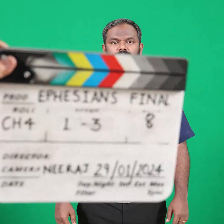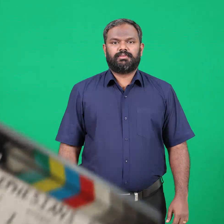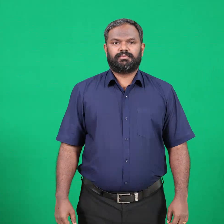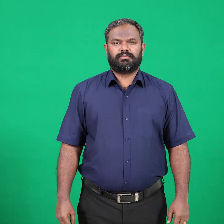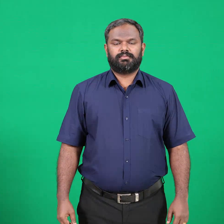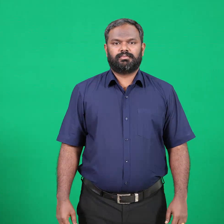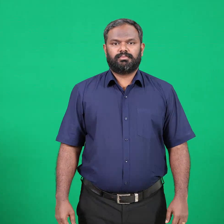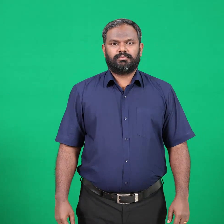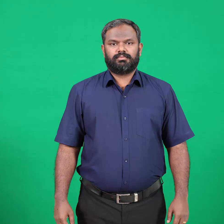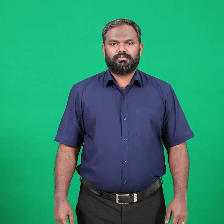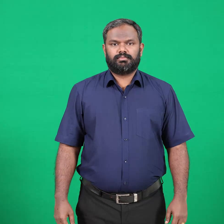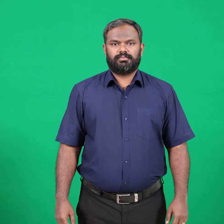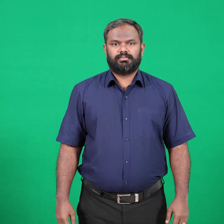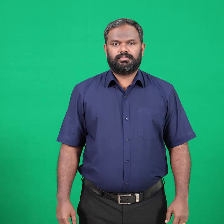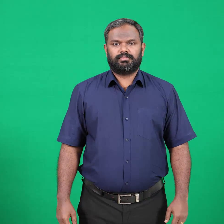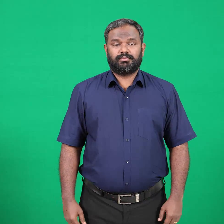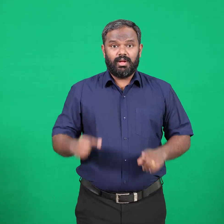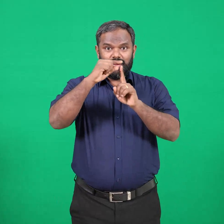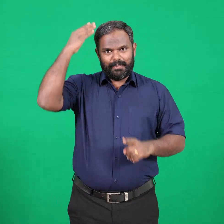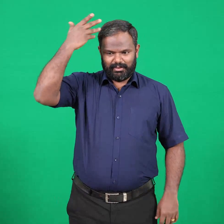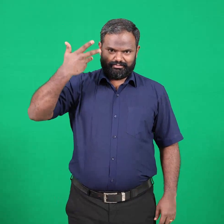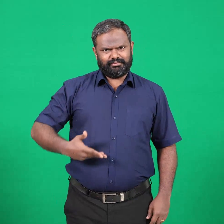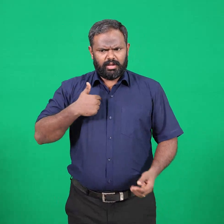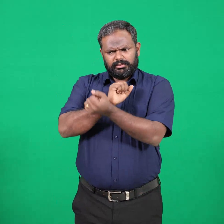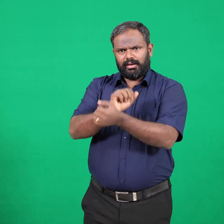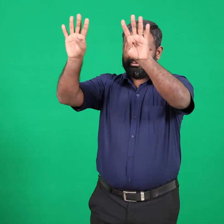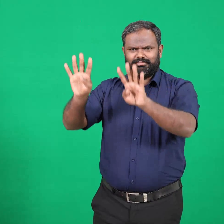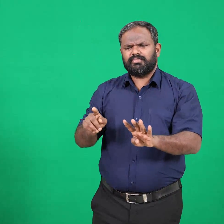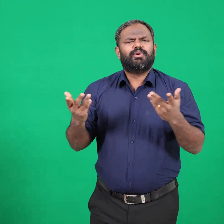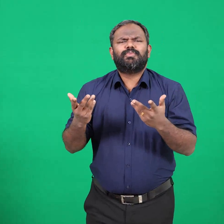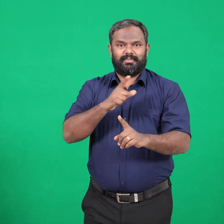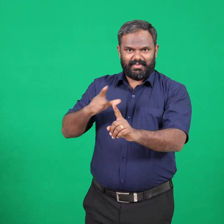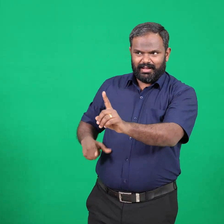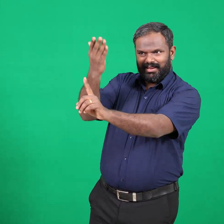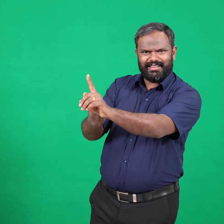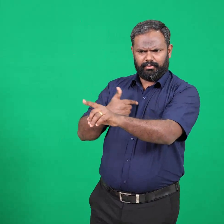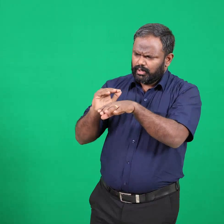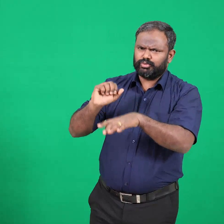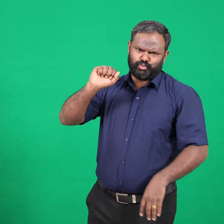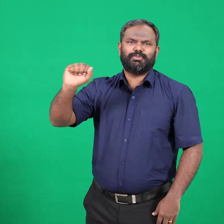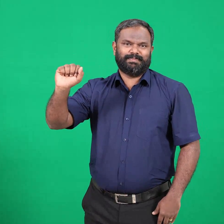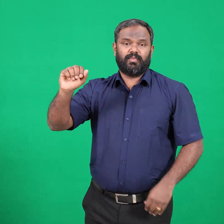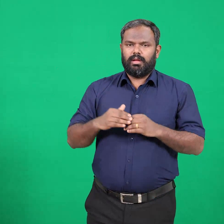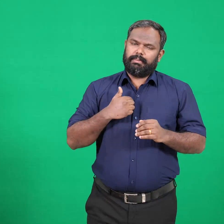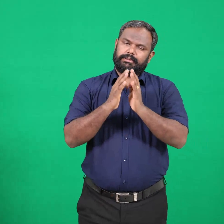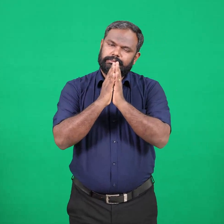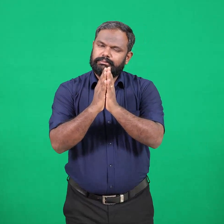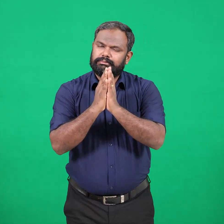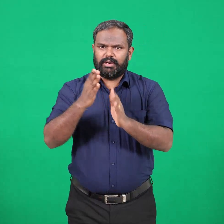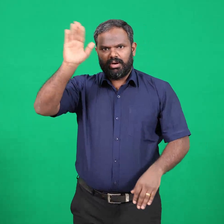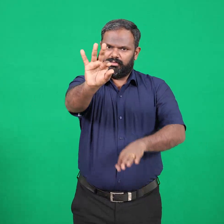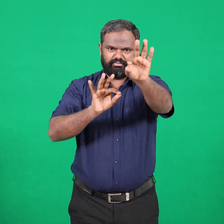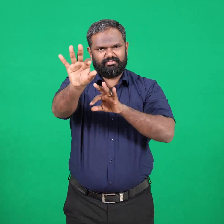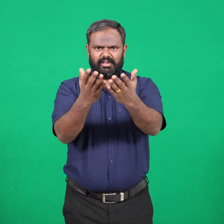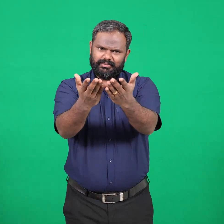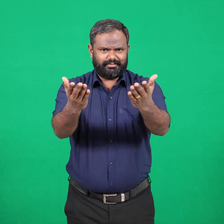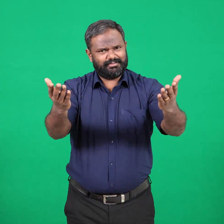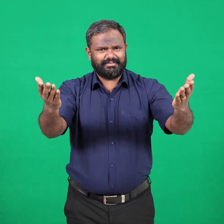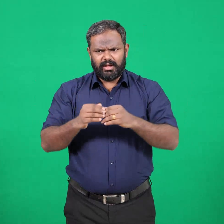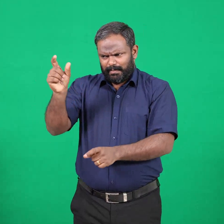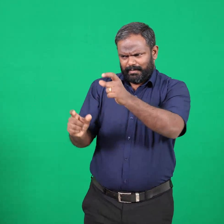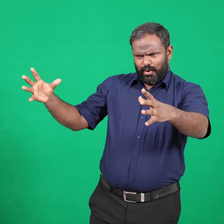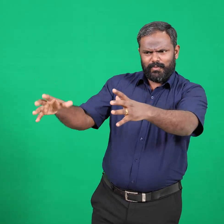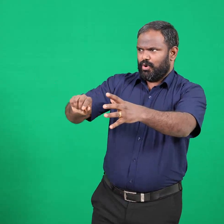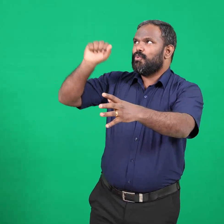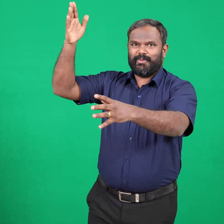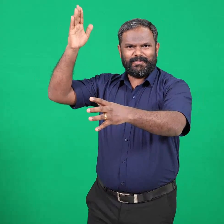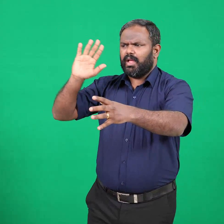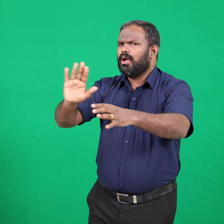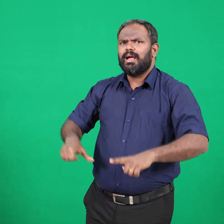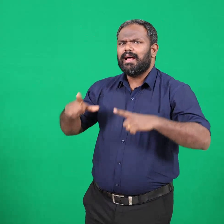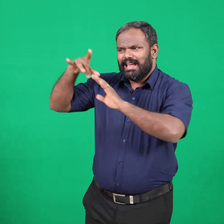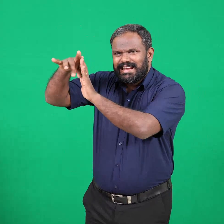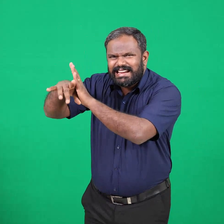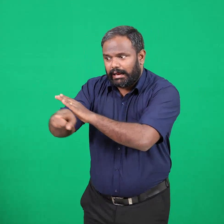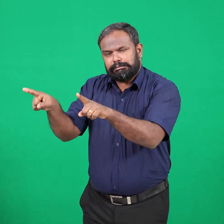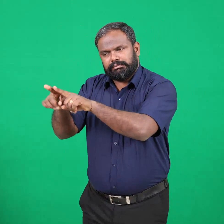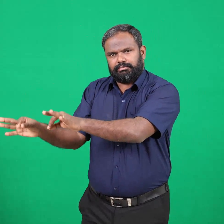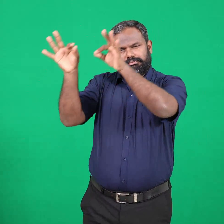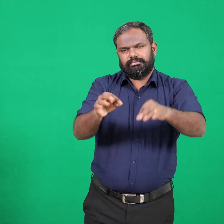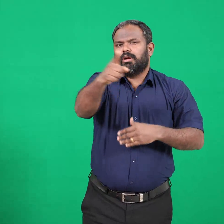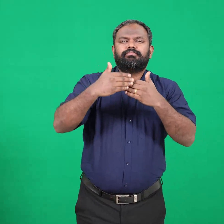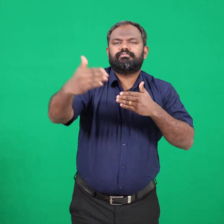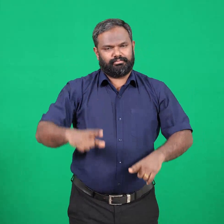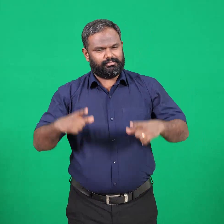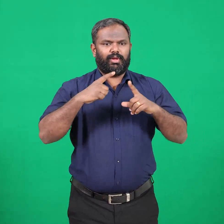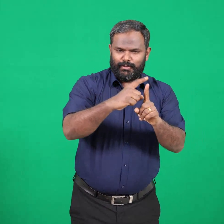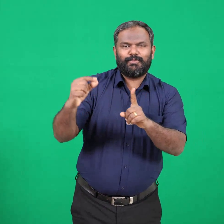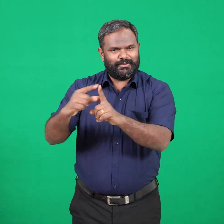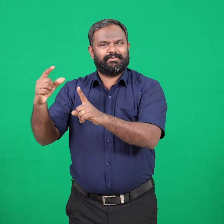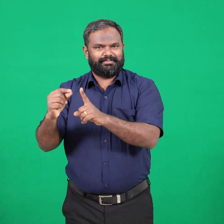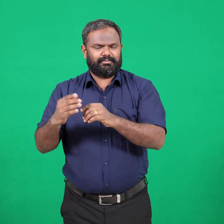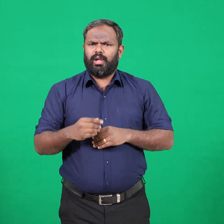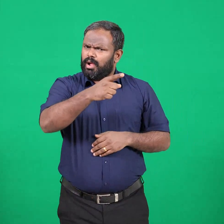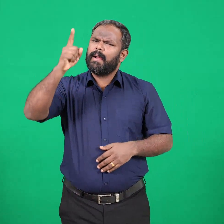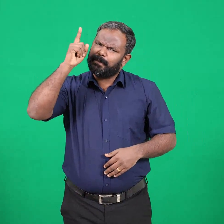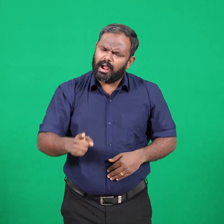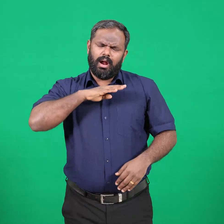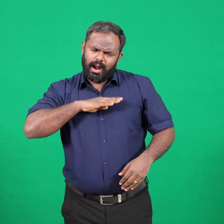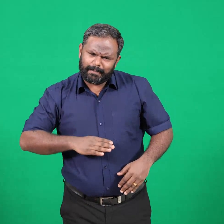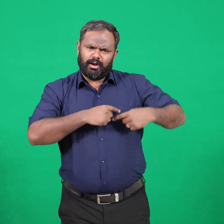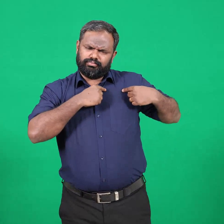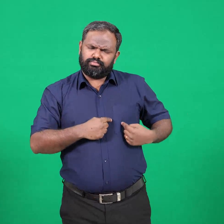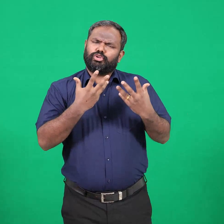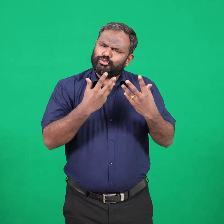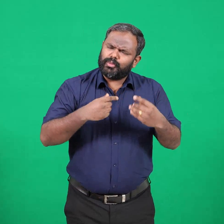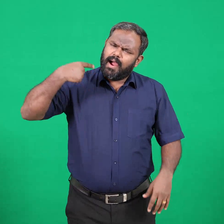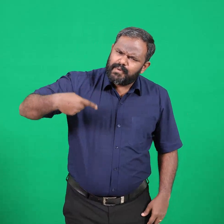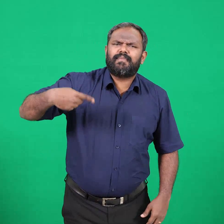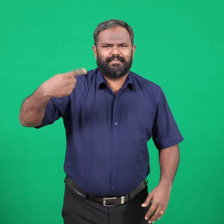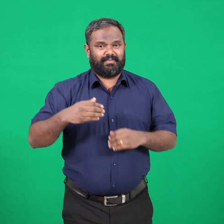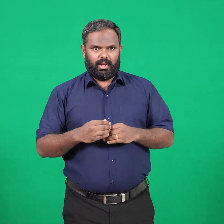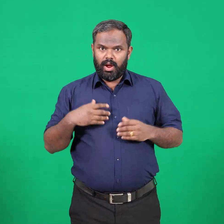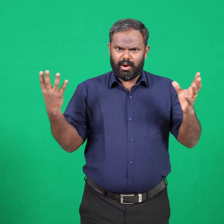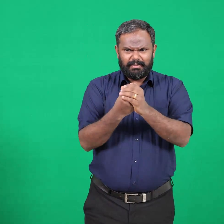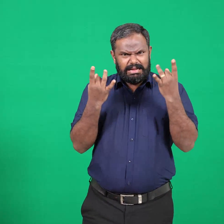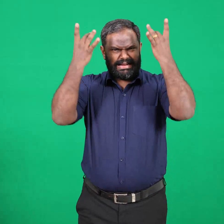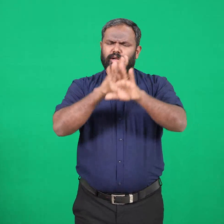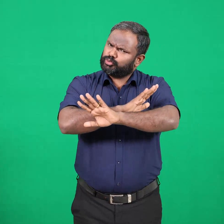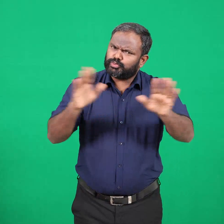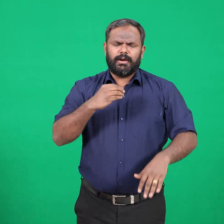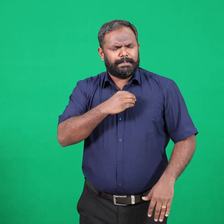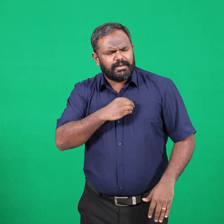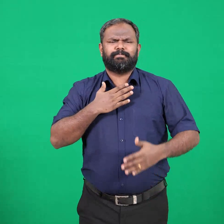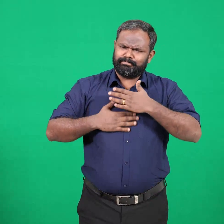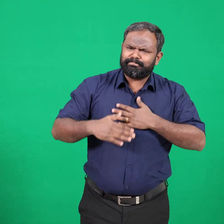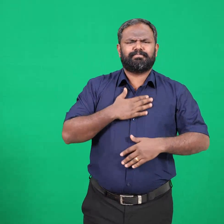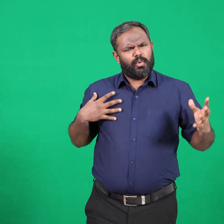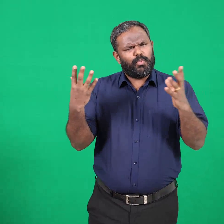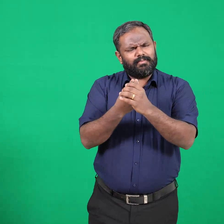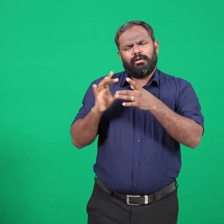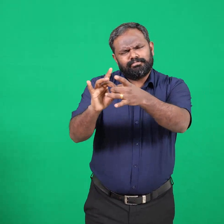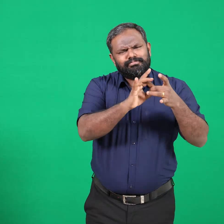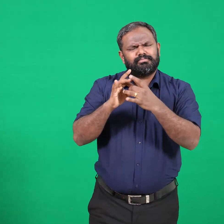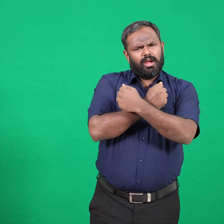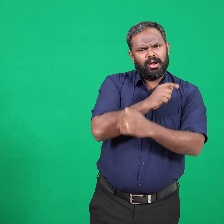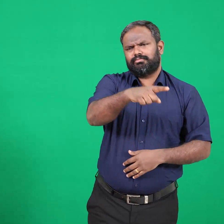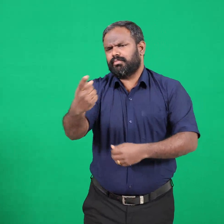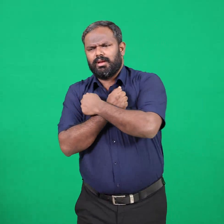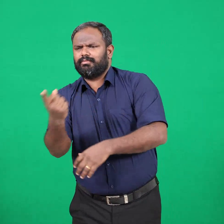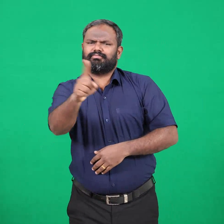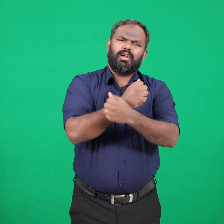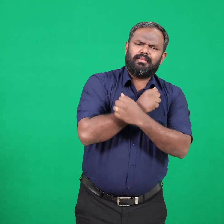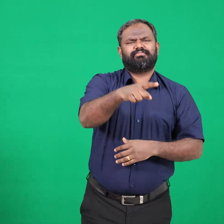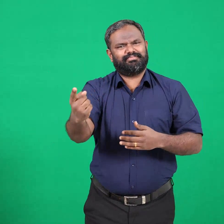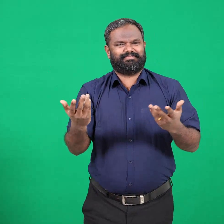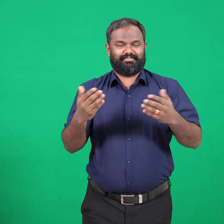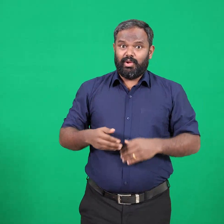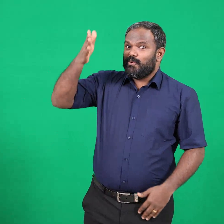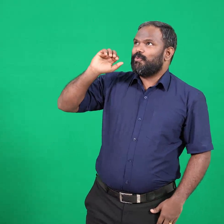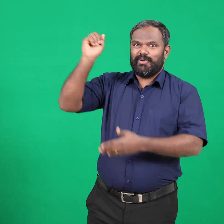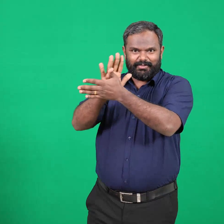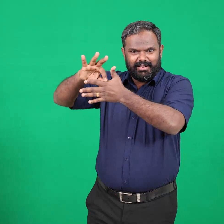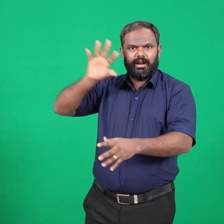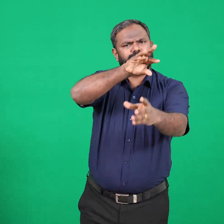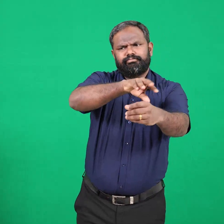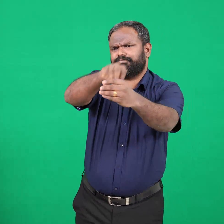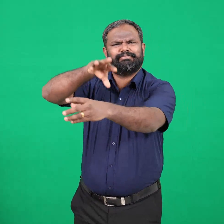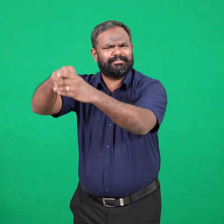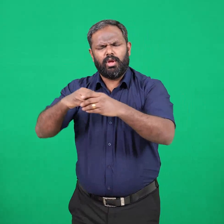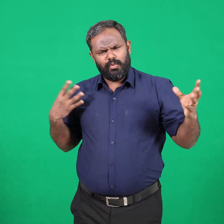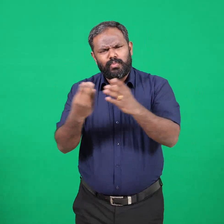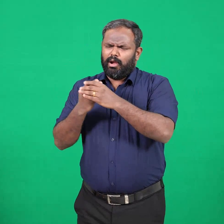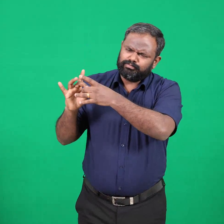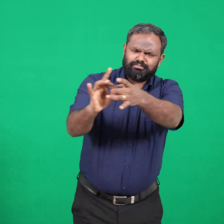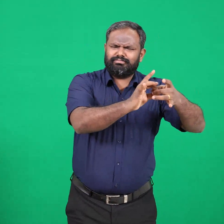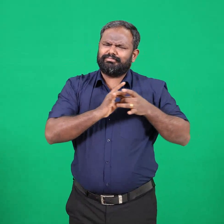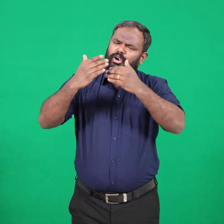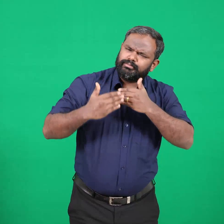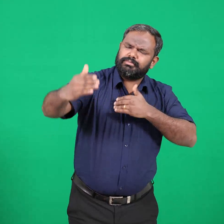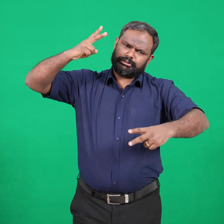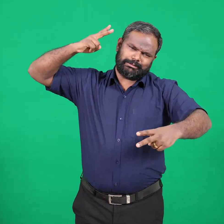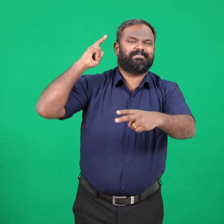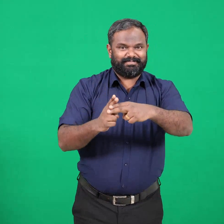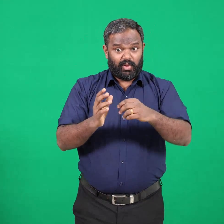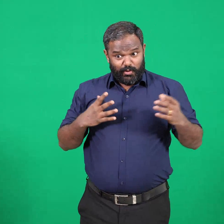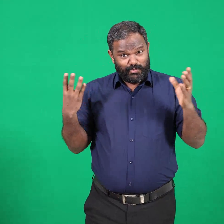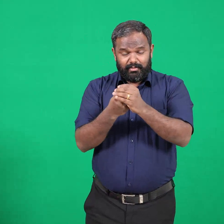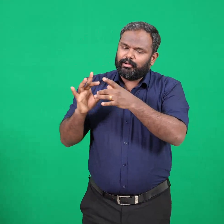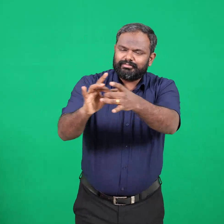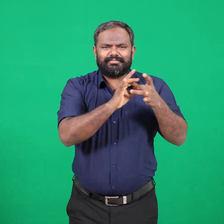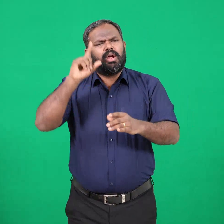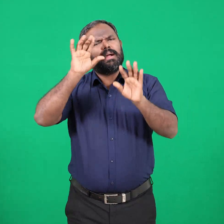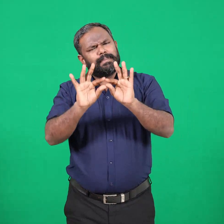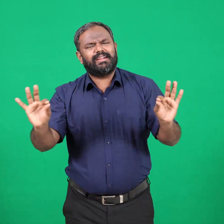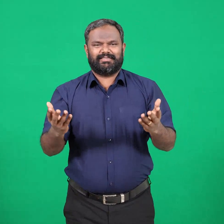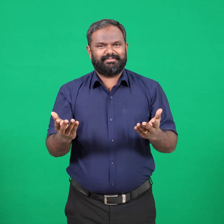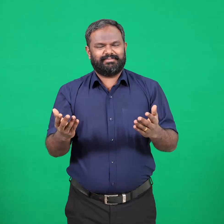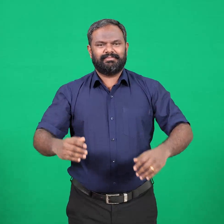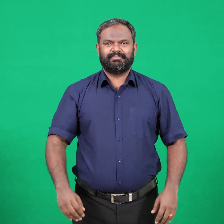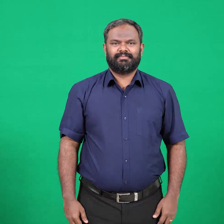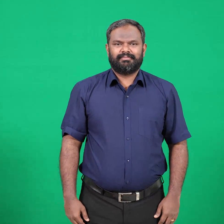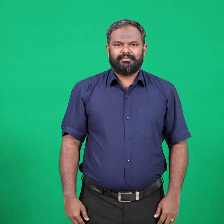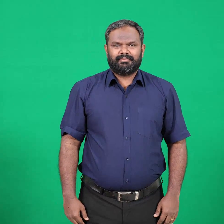As a prisoner in the Lord, then, I urge you to walk in a manner worthy of the calling you have received: with all humility and gentleness, with patience, bearing with one another in love, and with diligence to preserve the unity of the Spirit through the bond of peace.